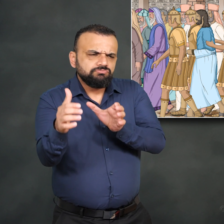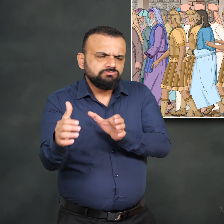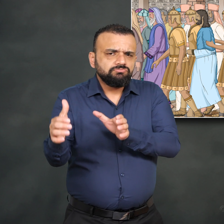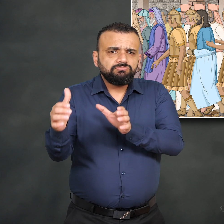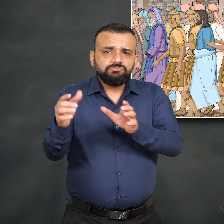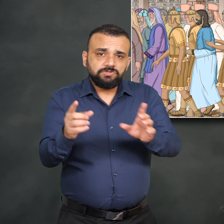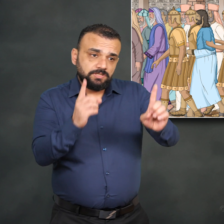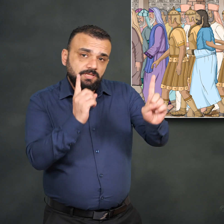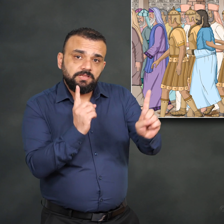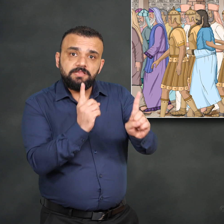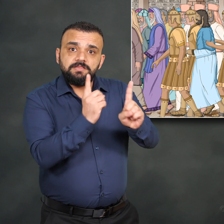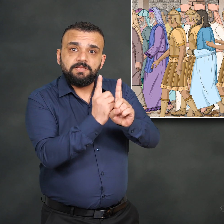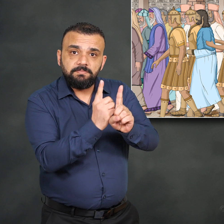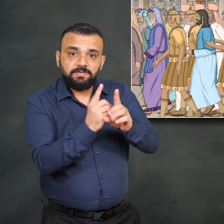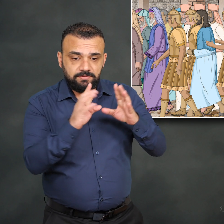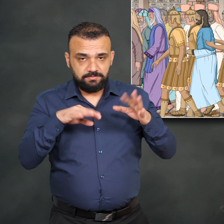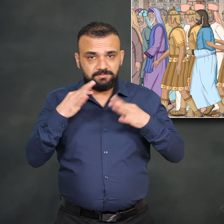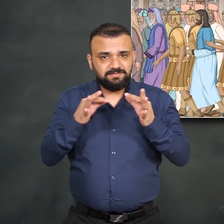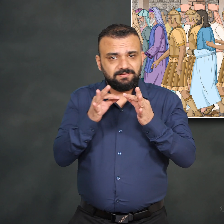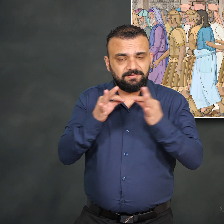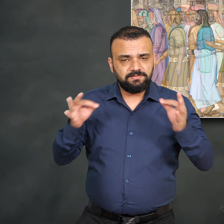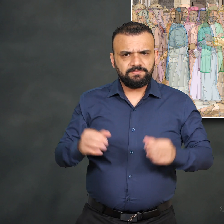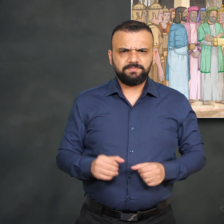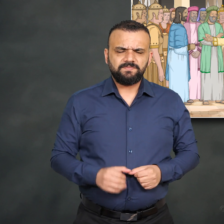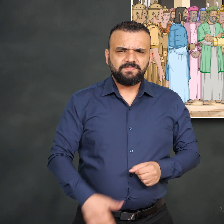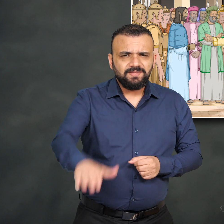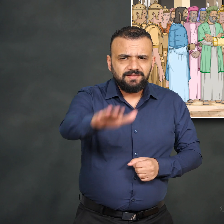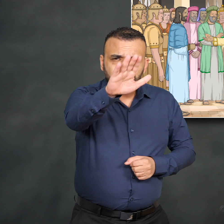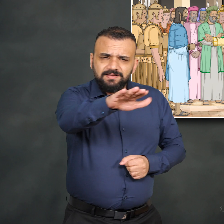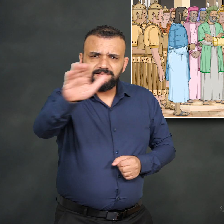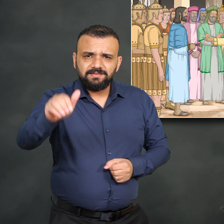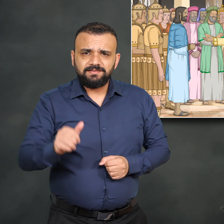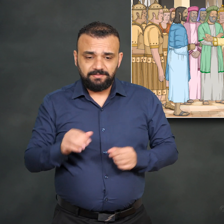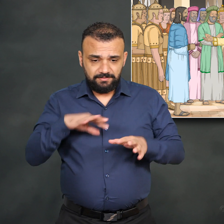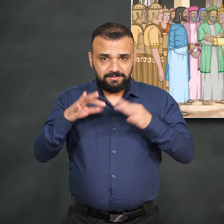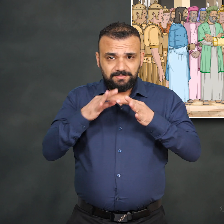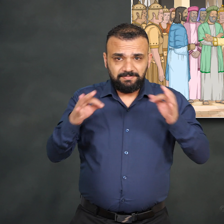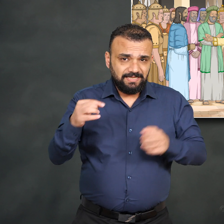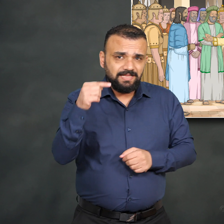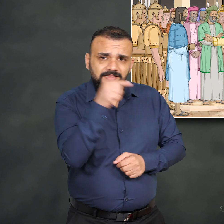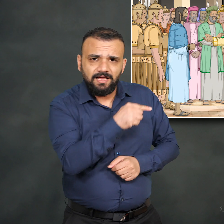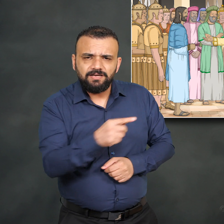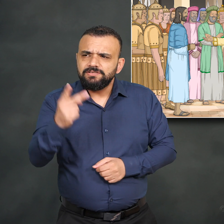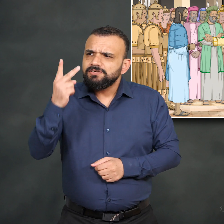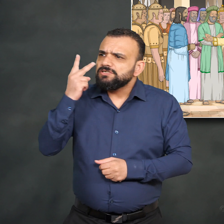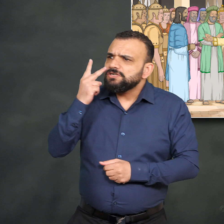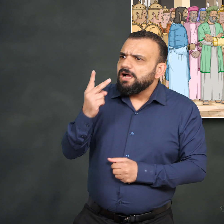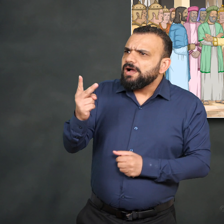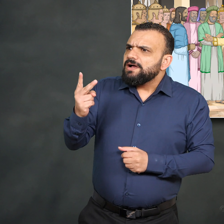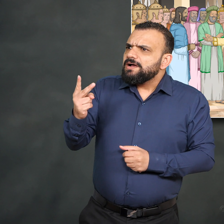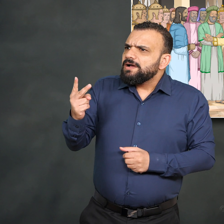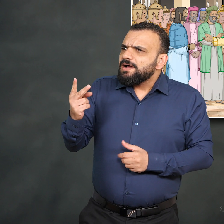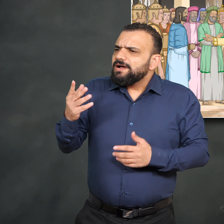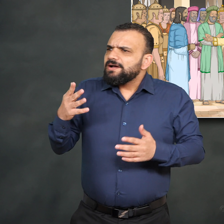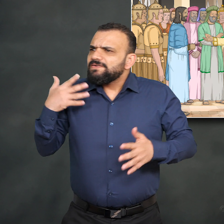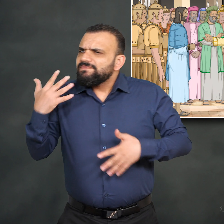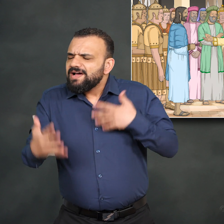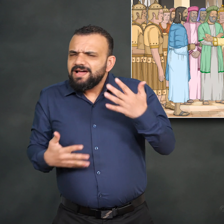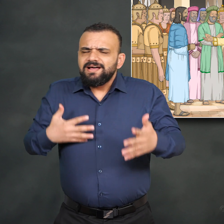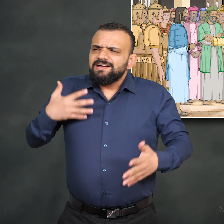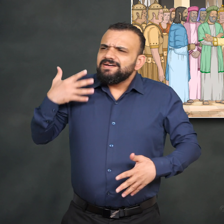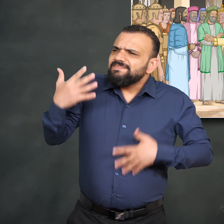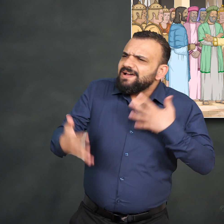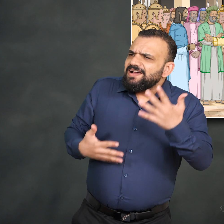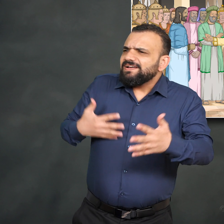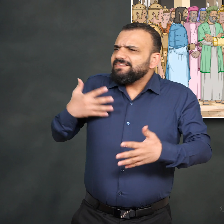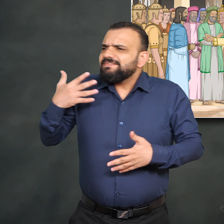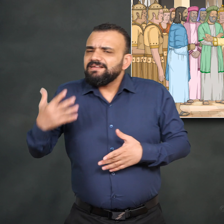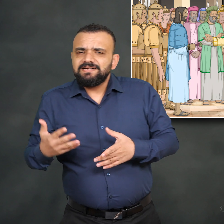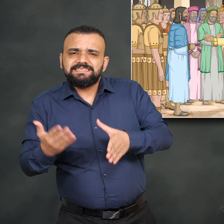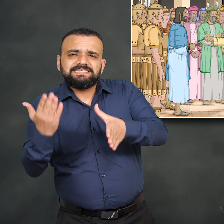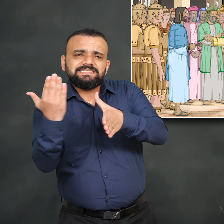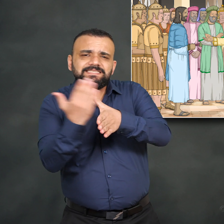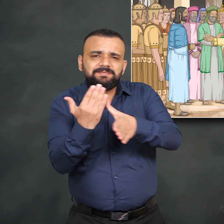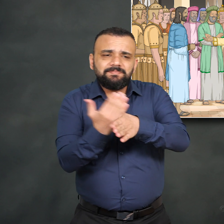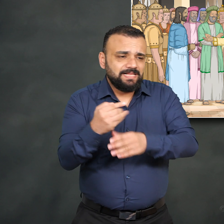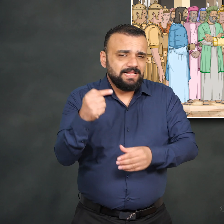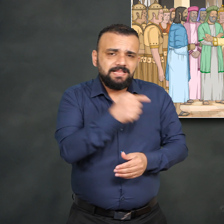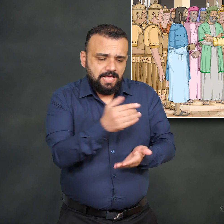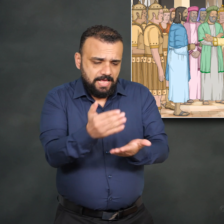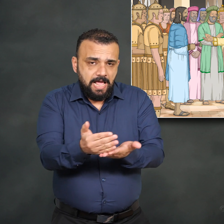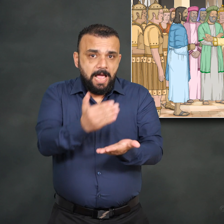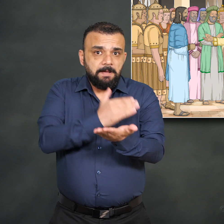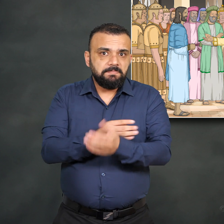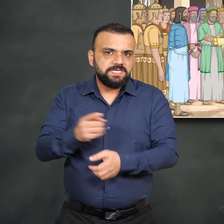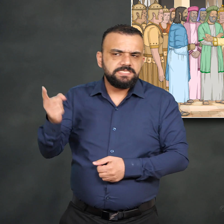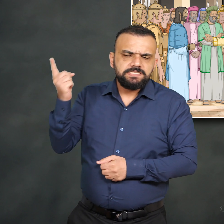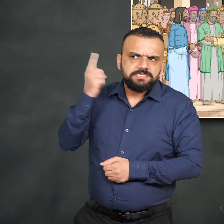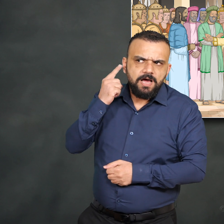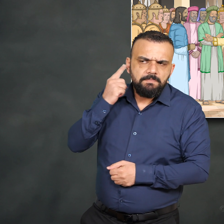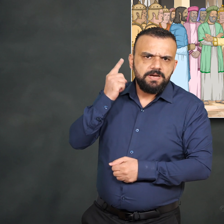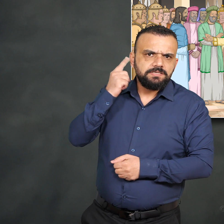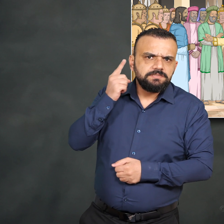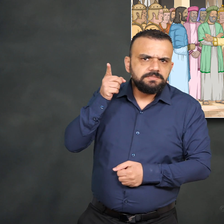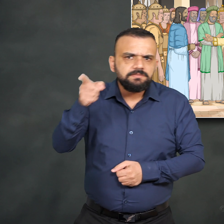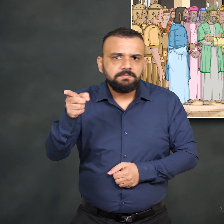When Herod saw Jesus, he was greatly pleased.